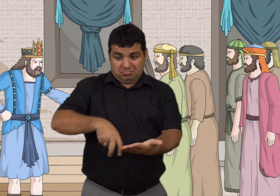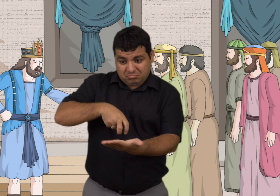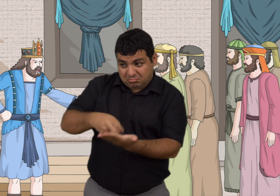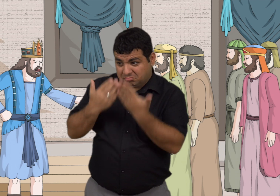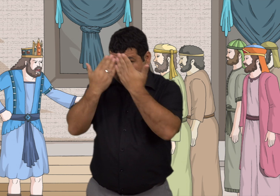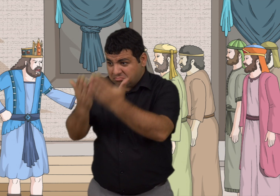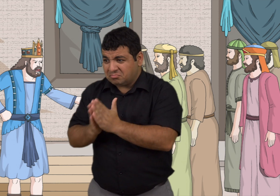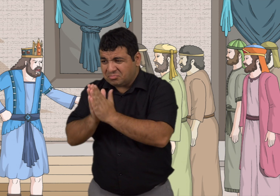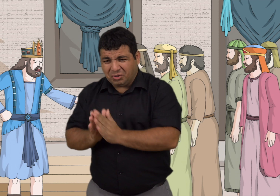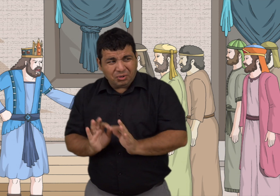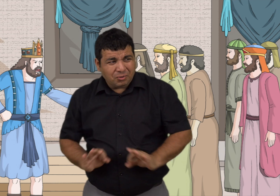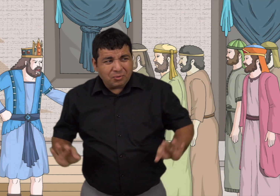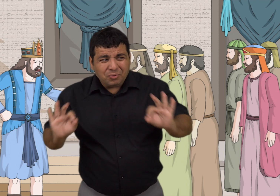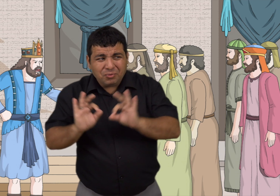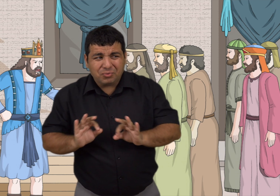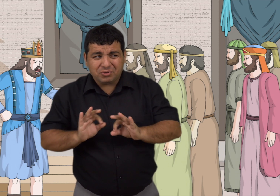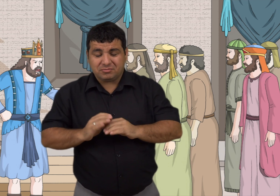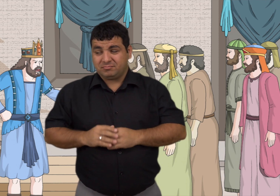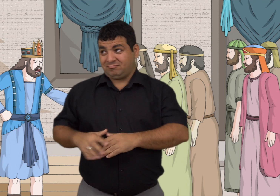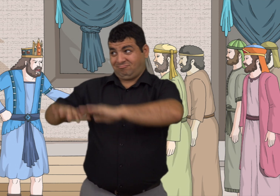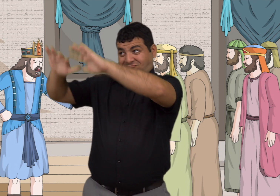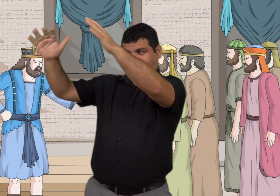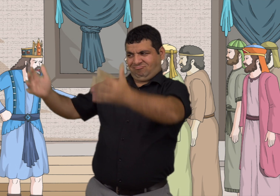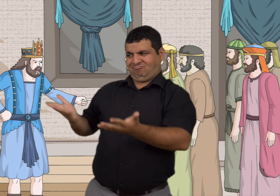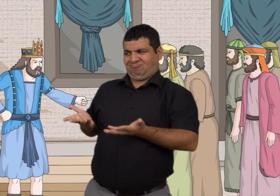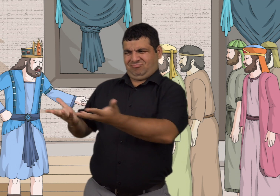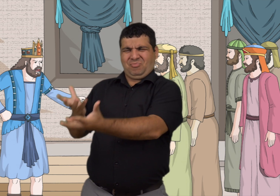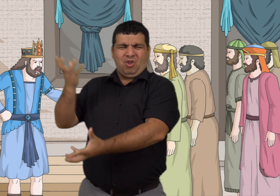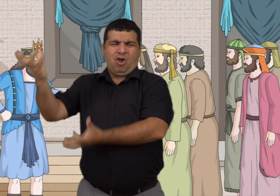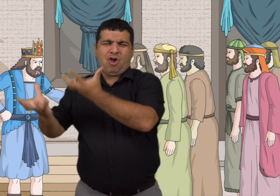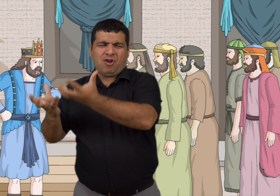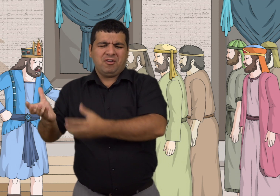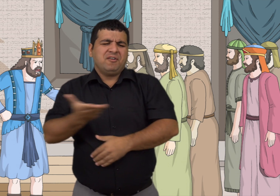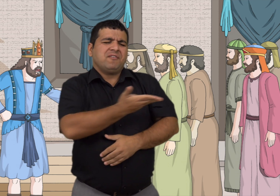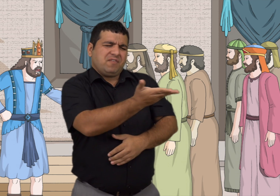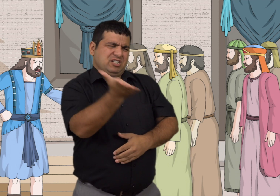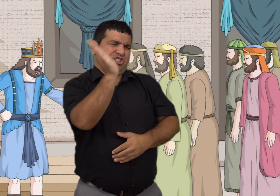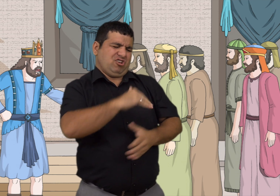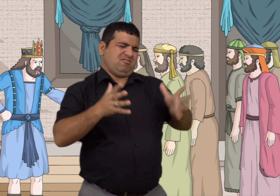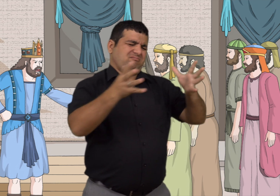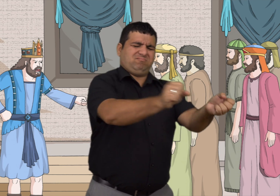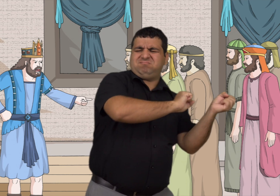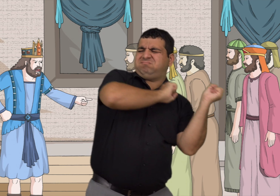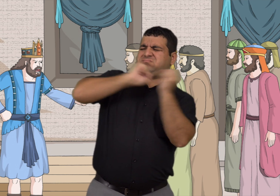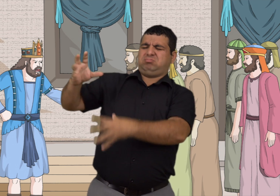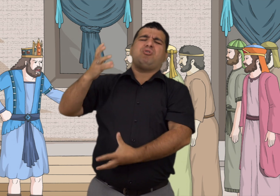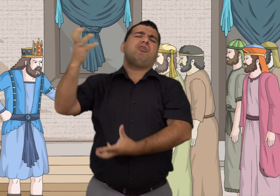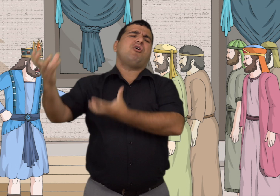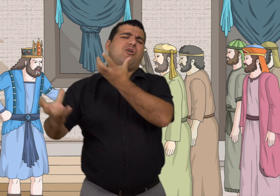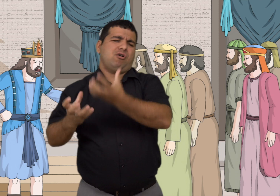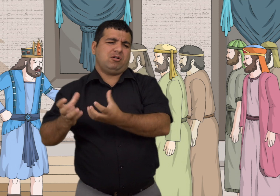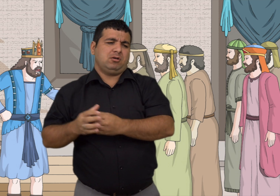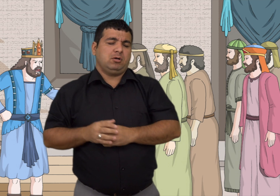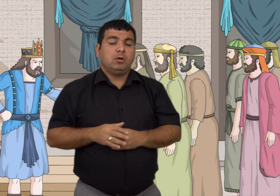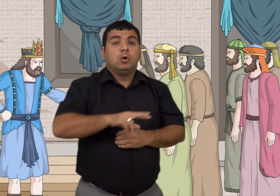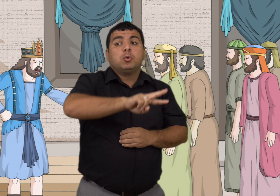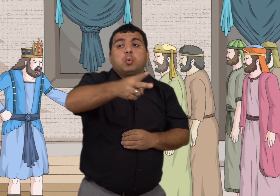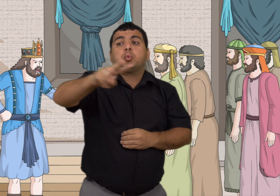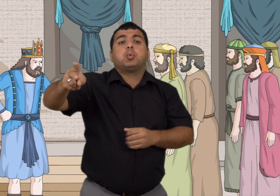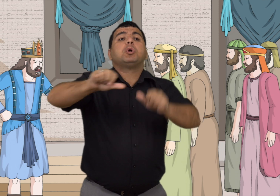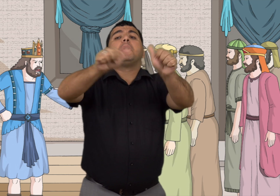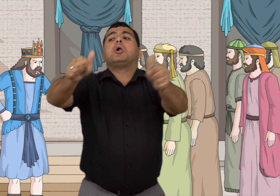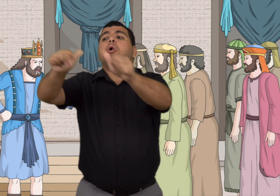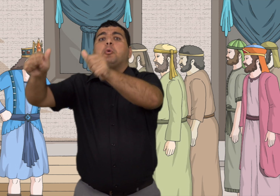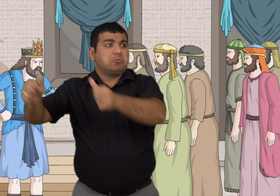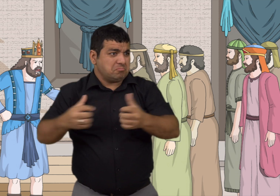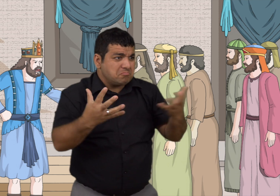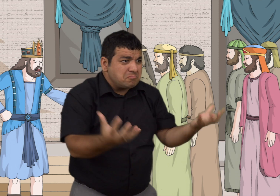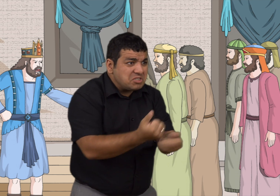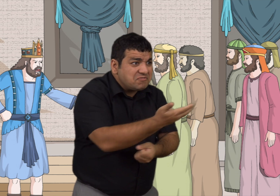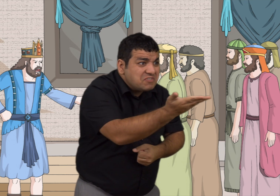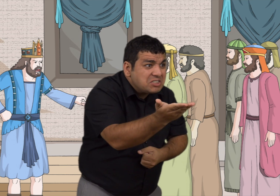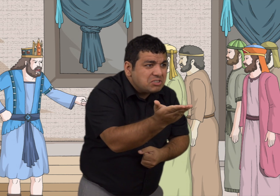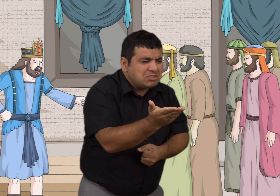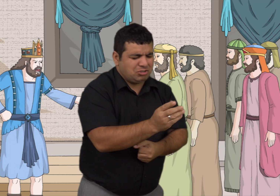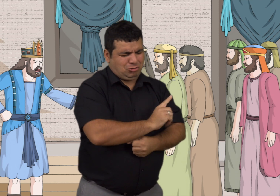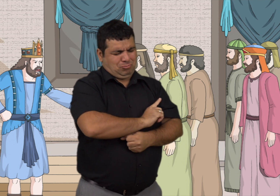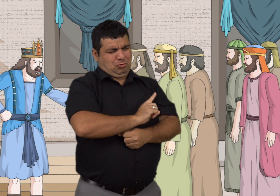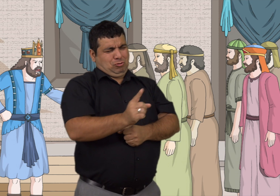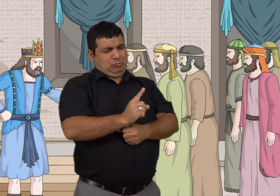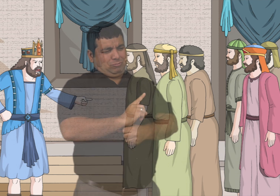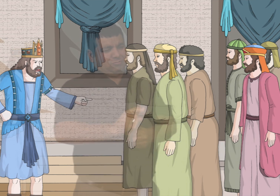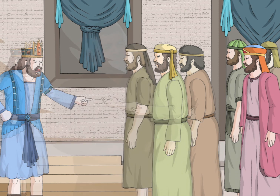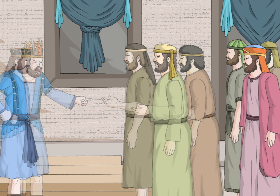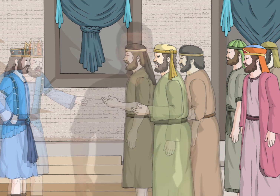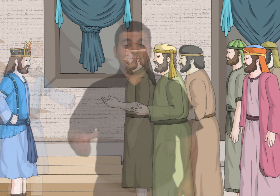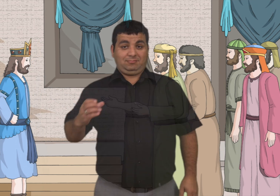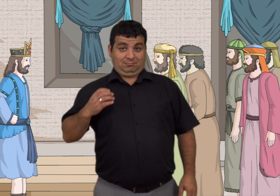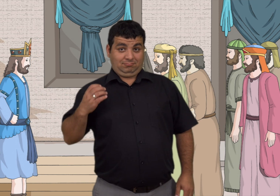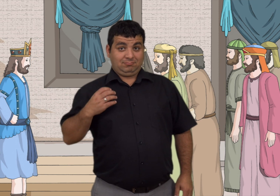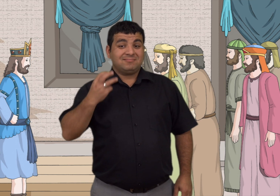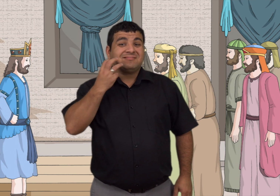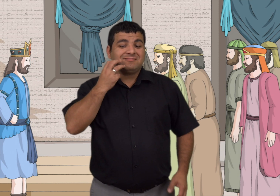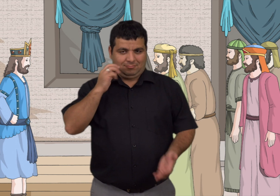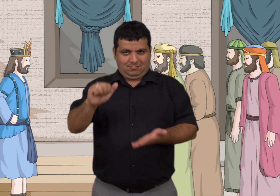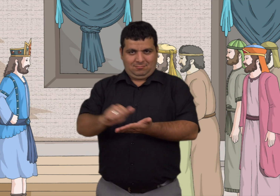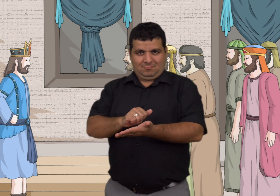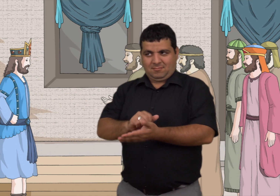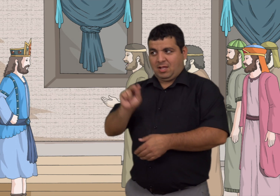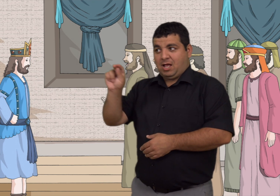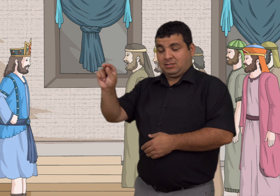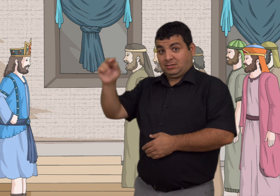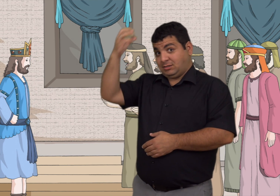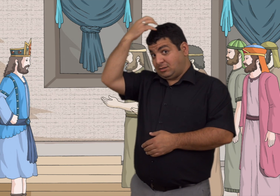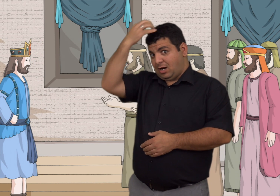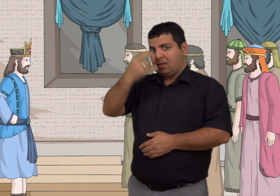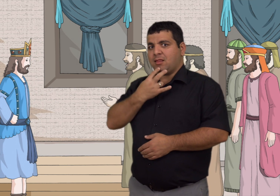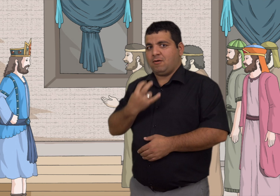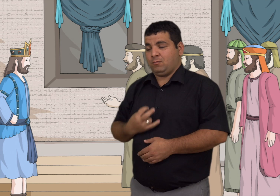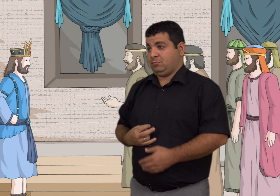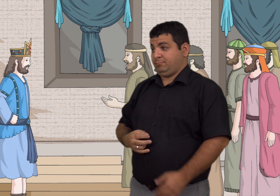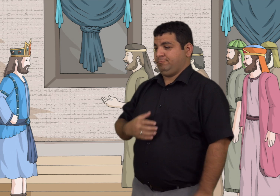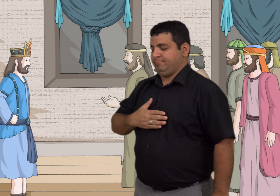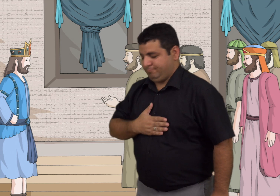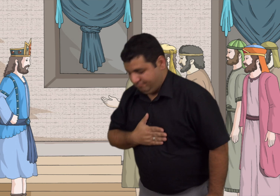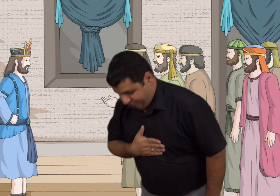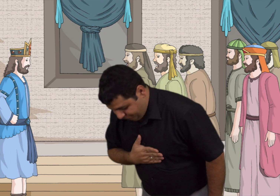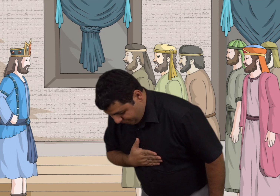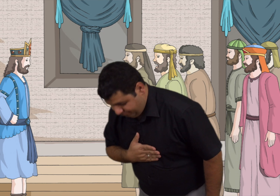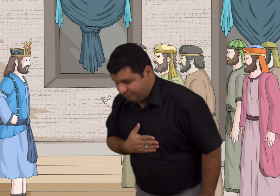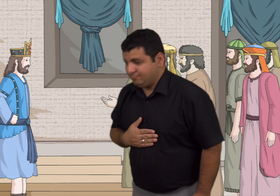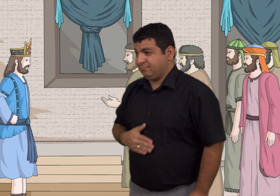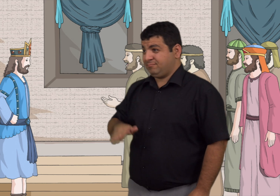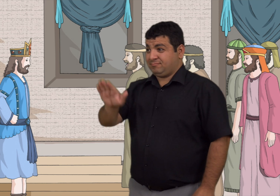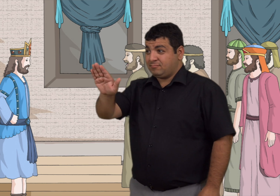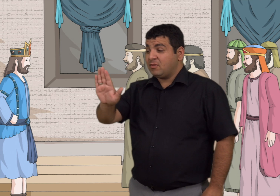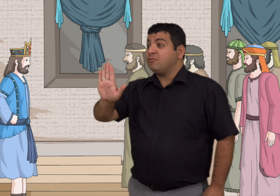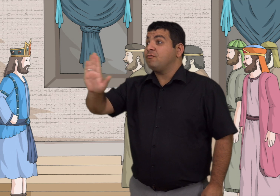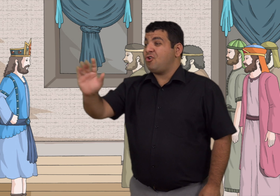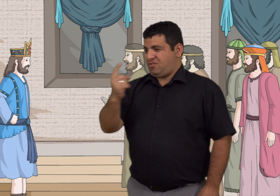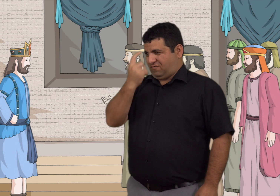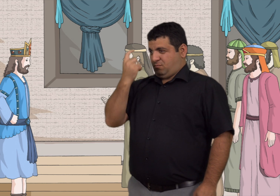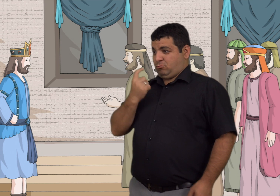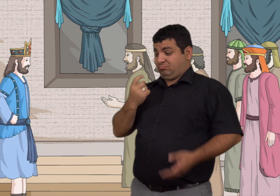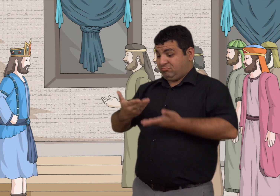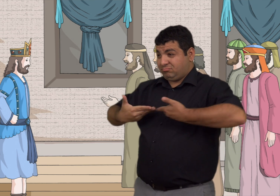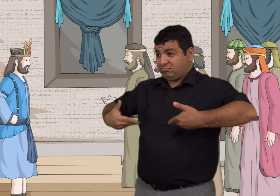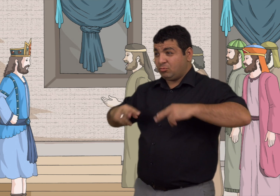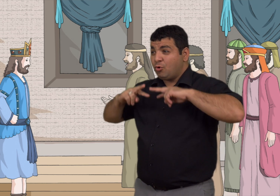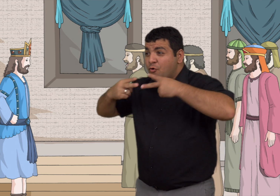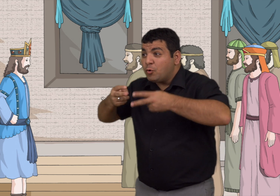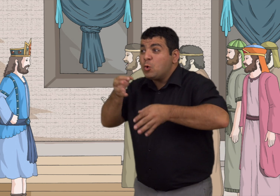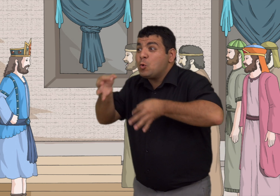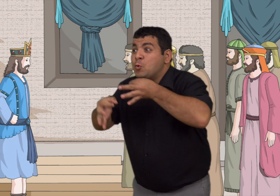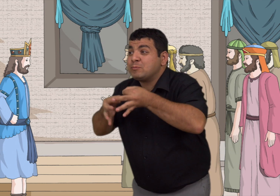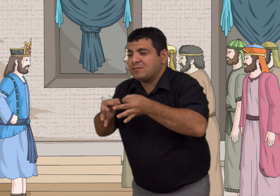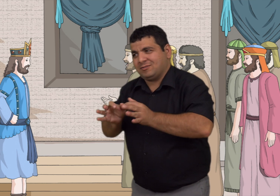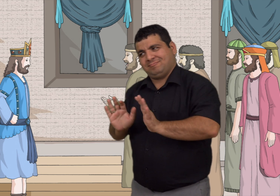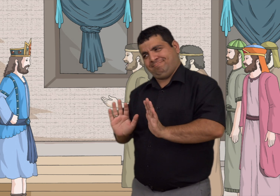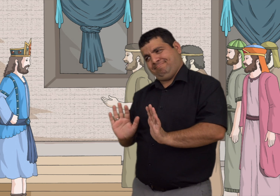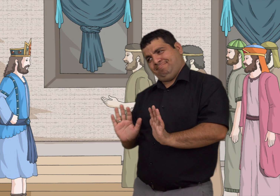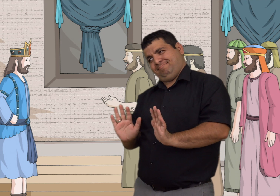But if you refuse to worship, you will be thrown at once into the blazing fiery furnace. Then what god will be able to deliver you from my hands?”